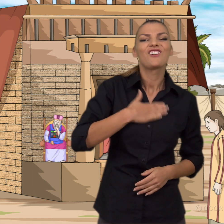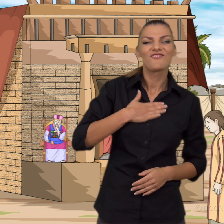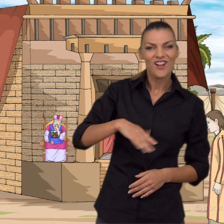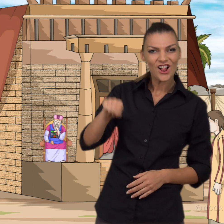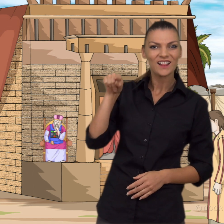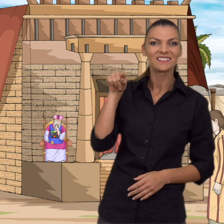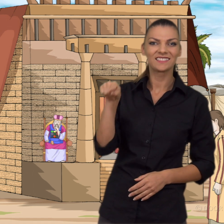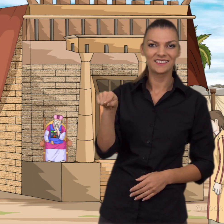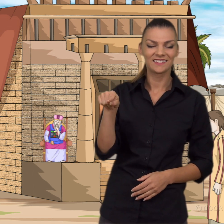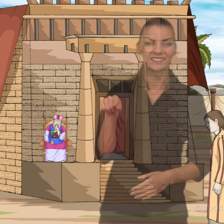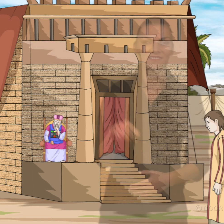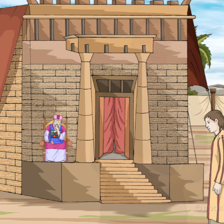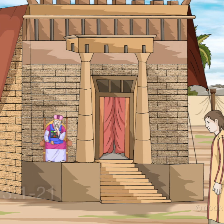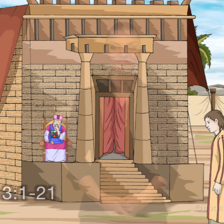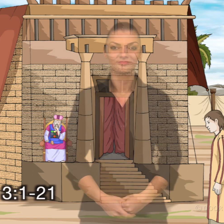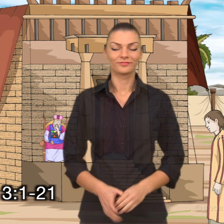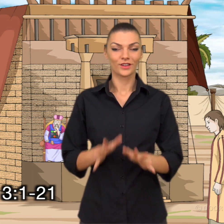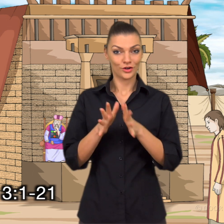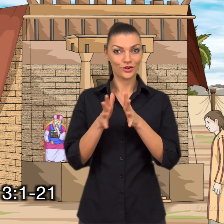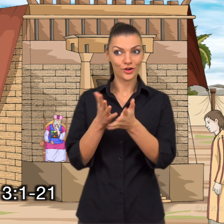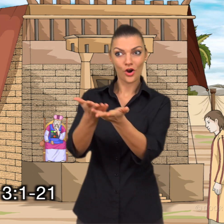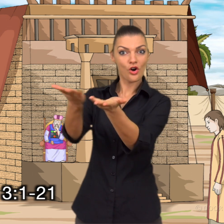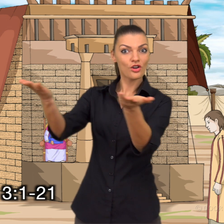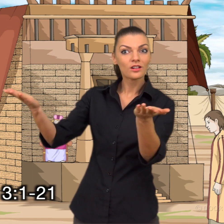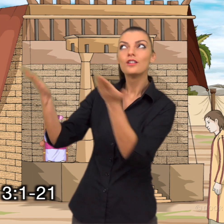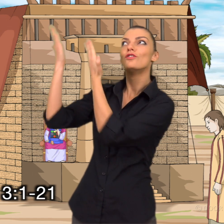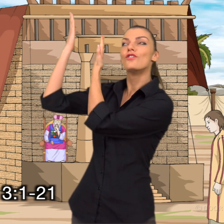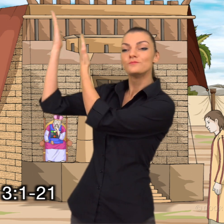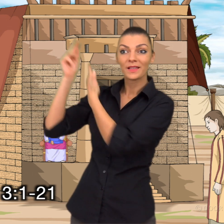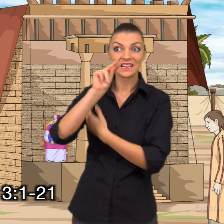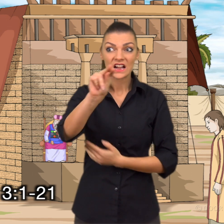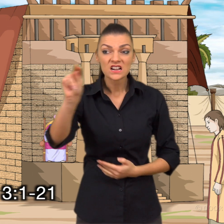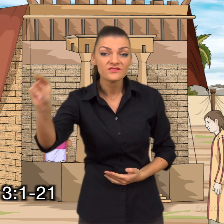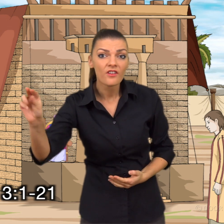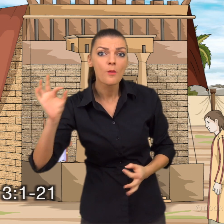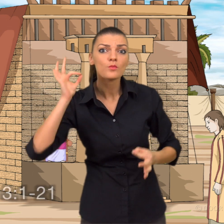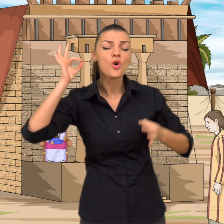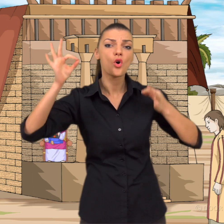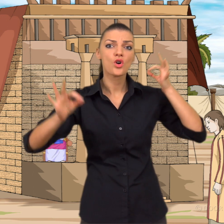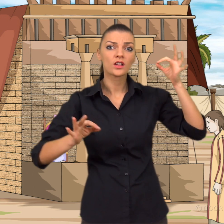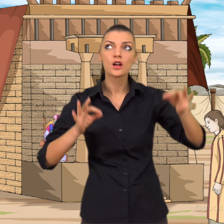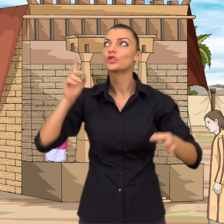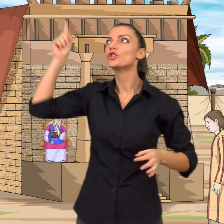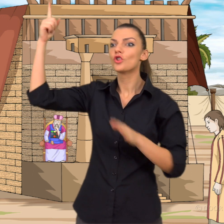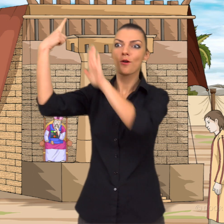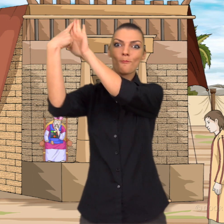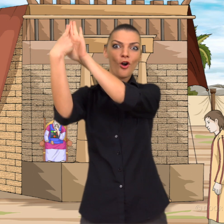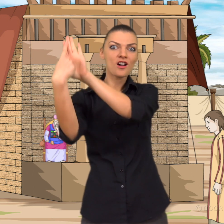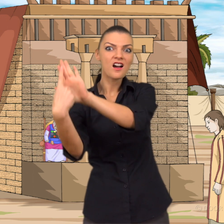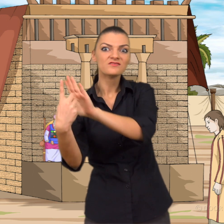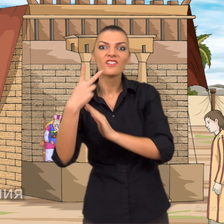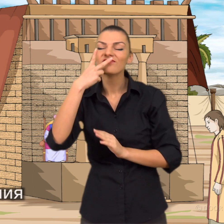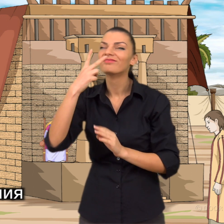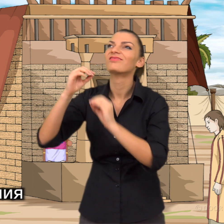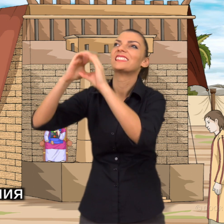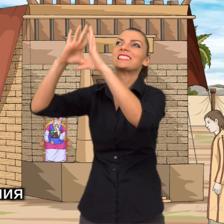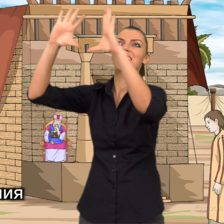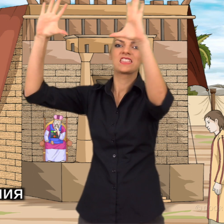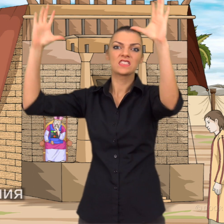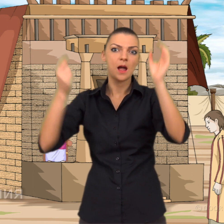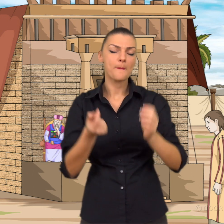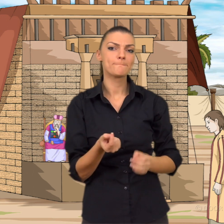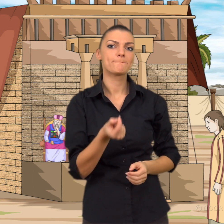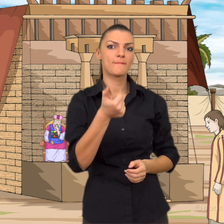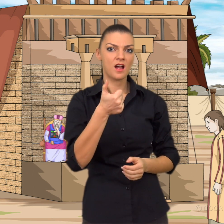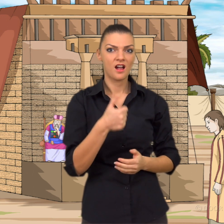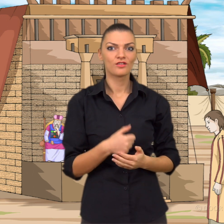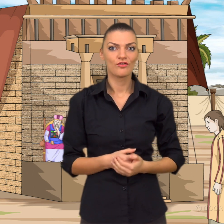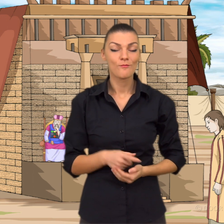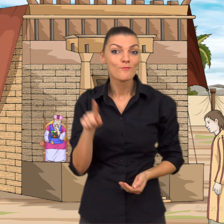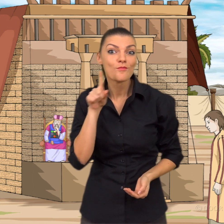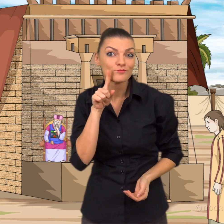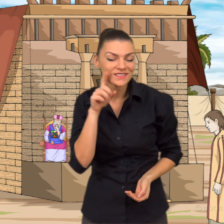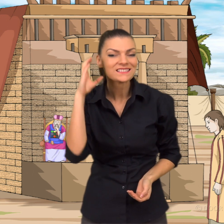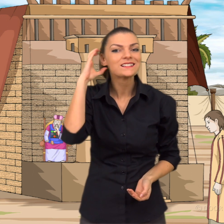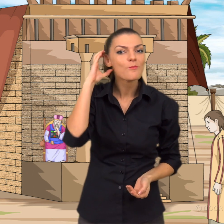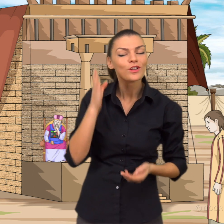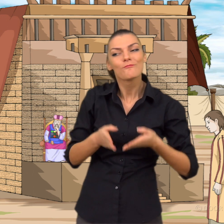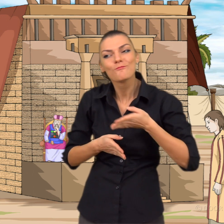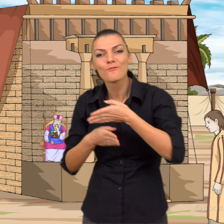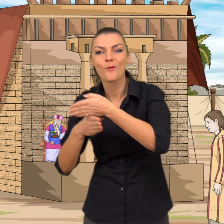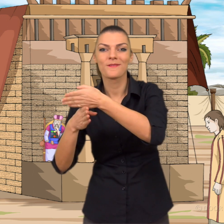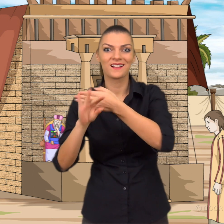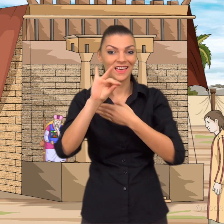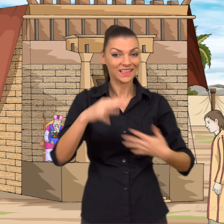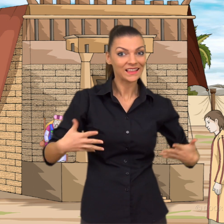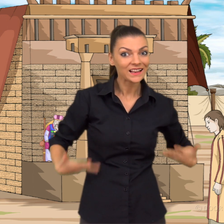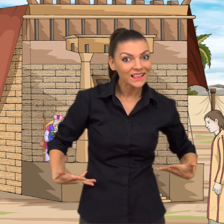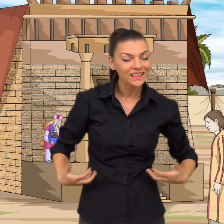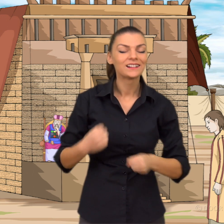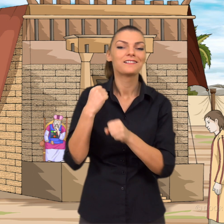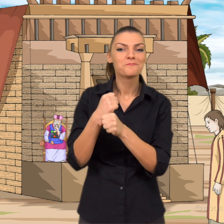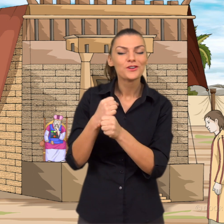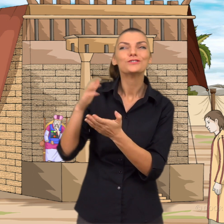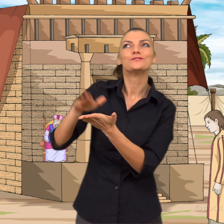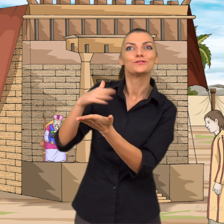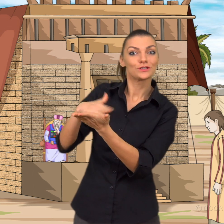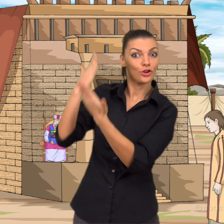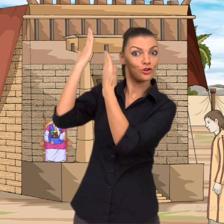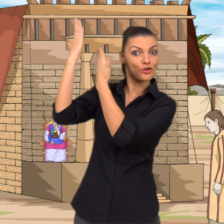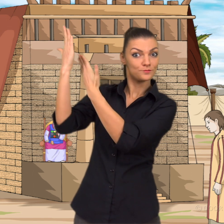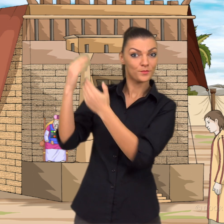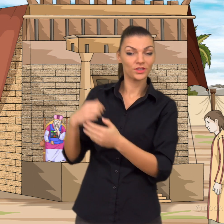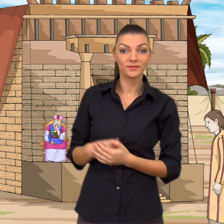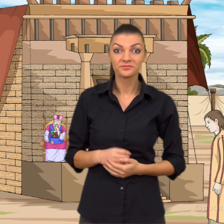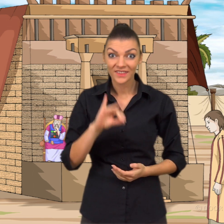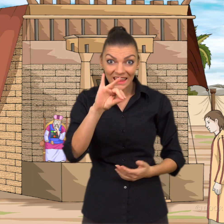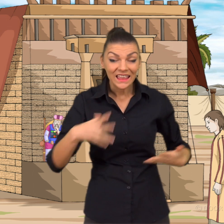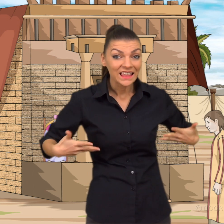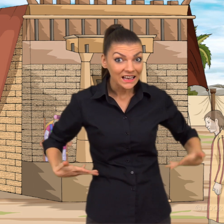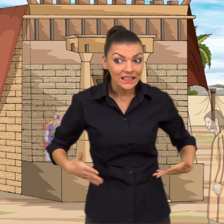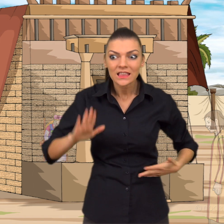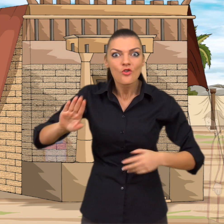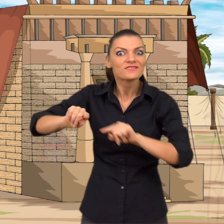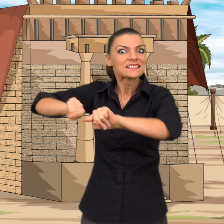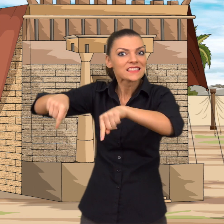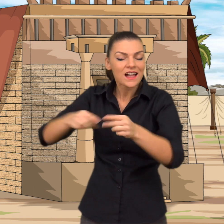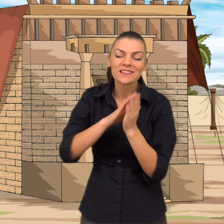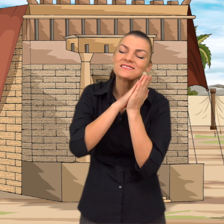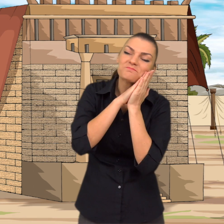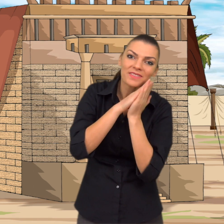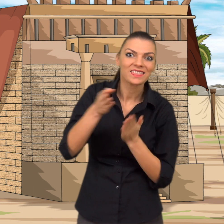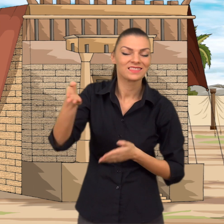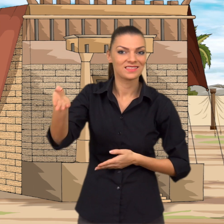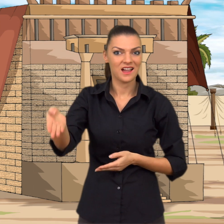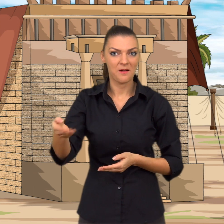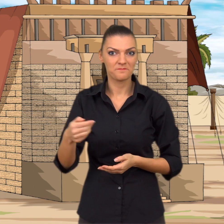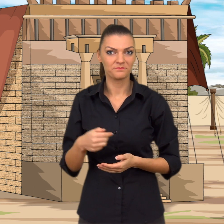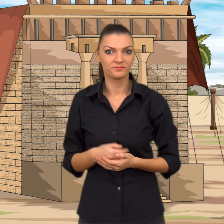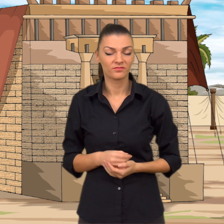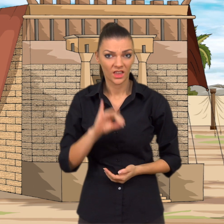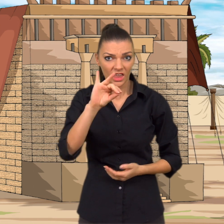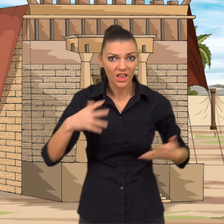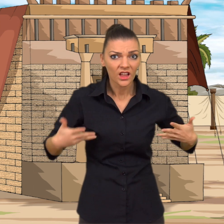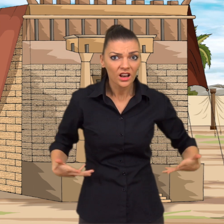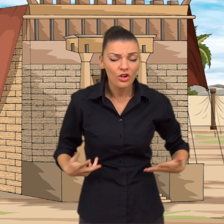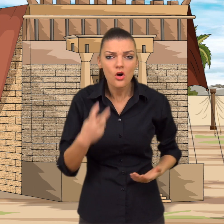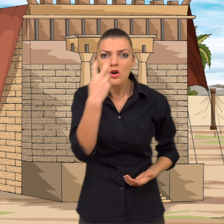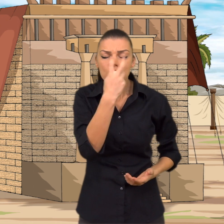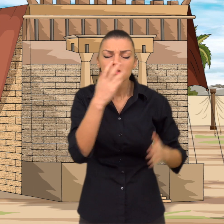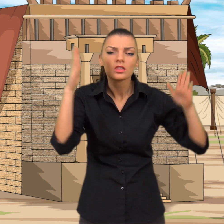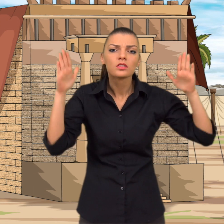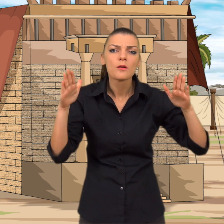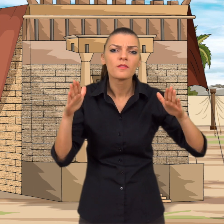And the boy Samuel ministered to the LORD before Eli. Now in those days the word of the LORD was rare and visions were scarce.